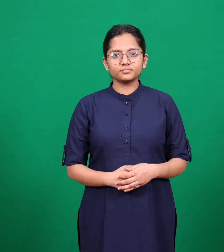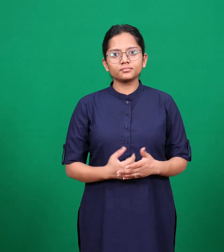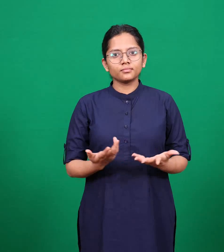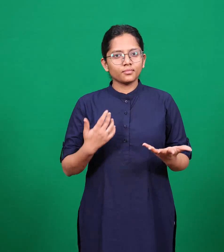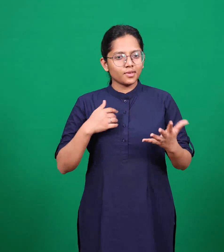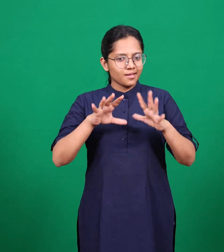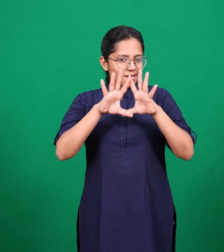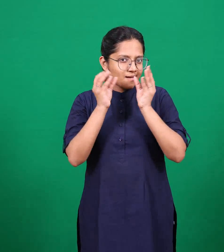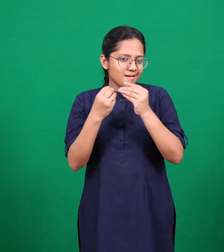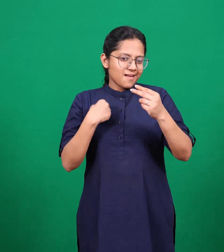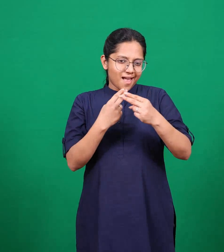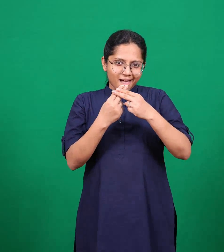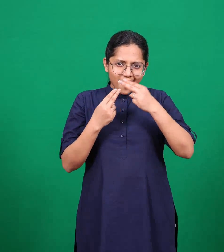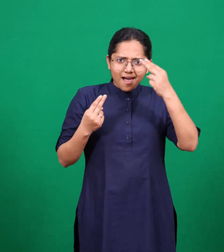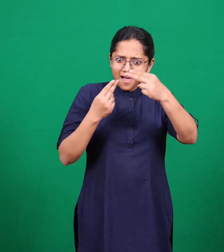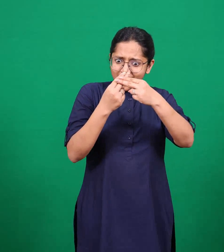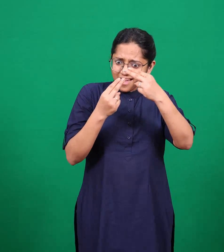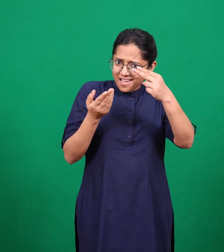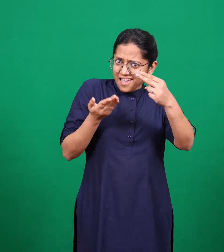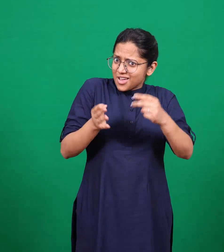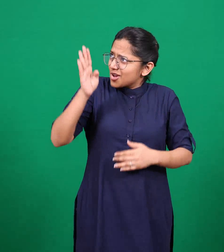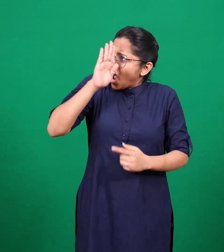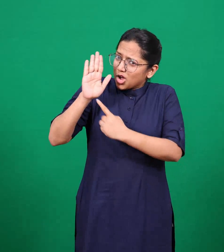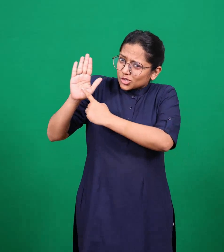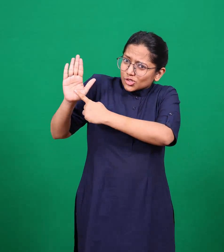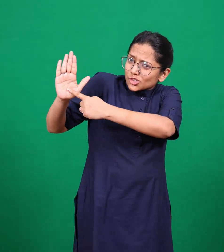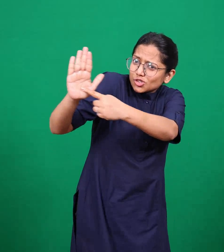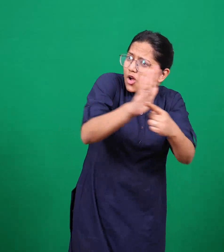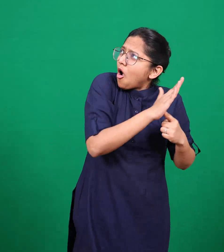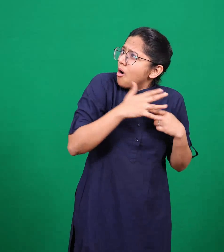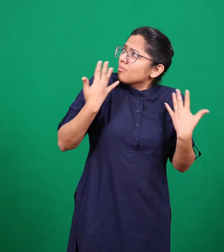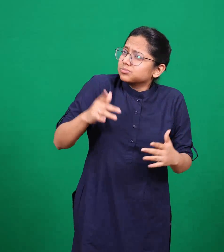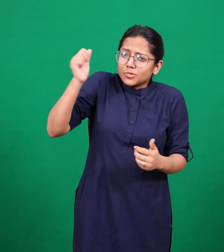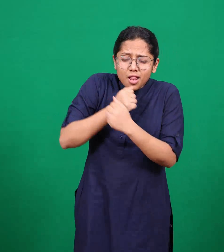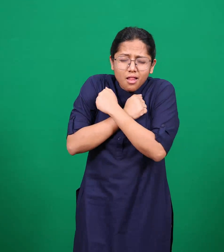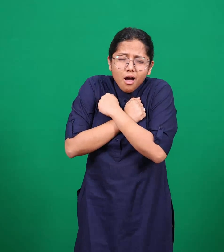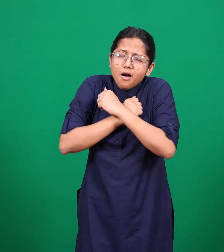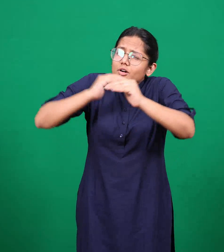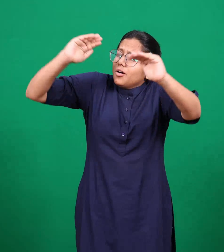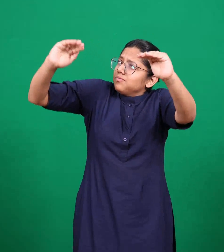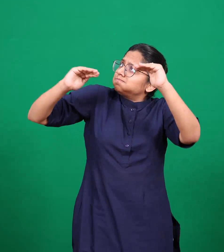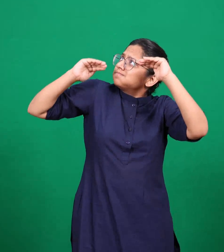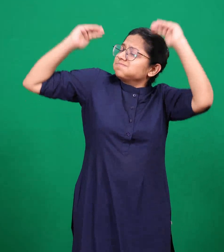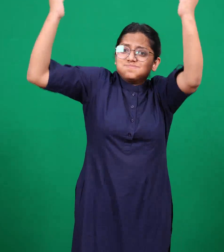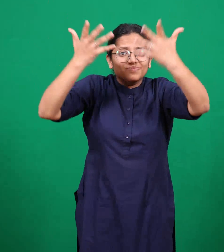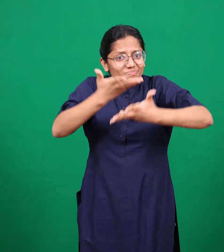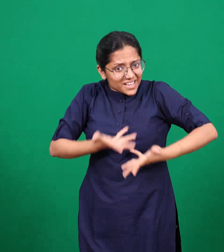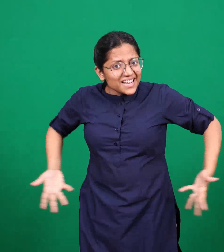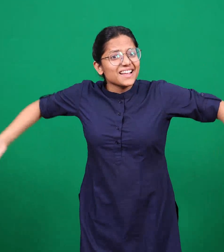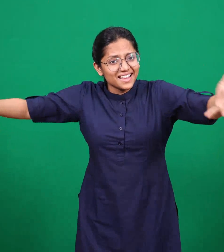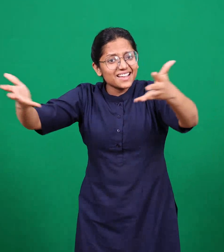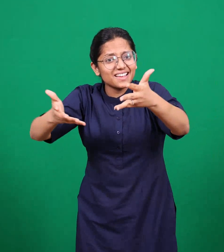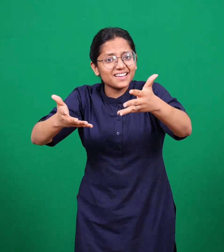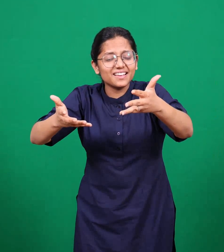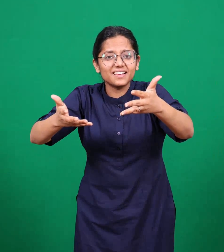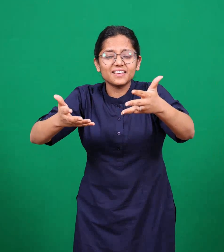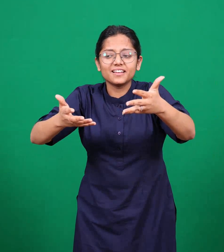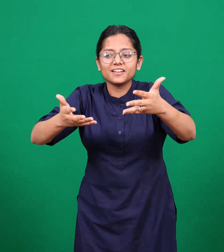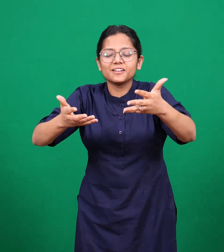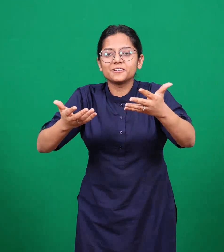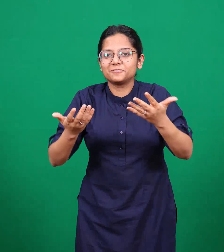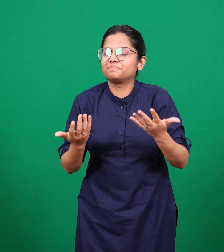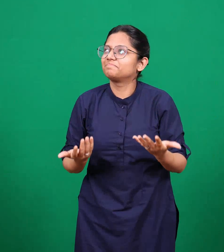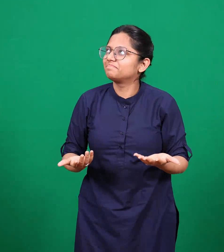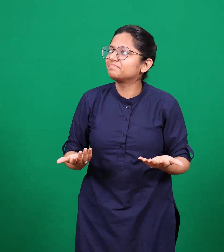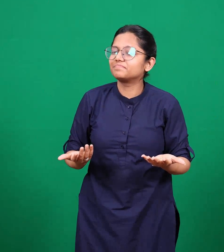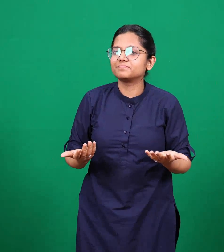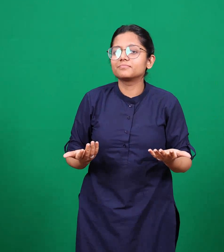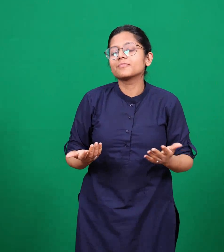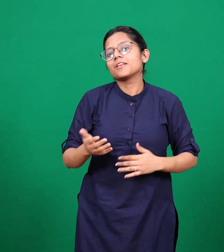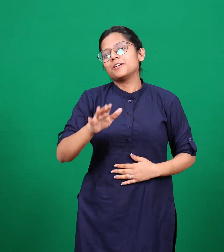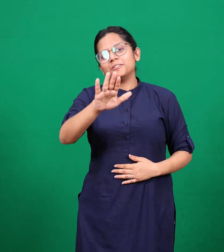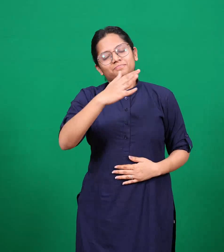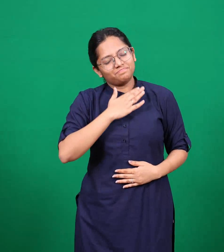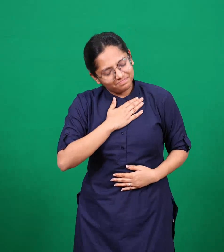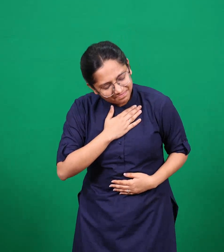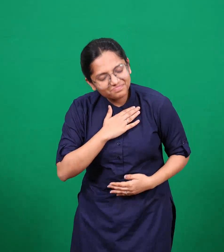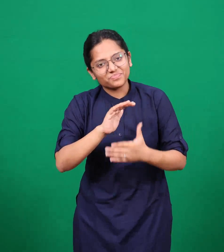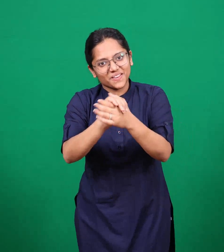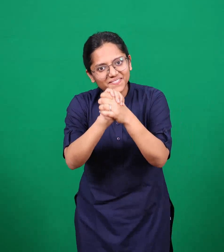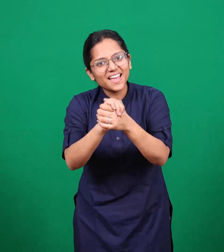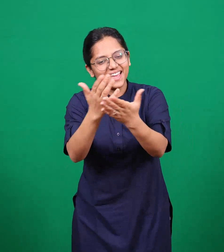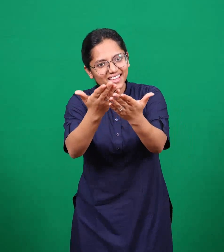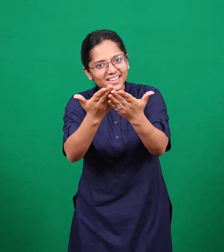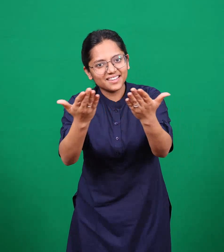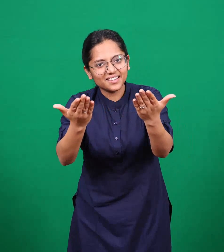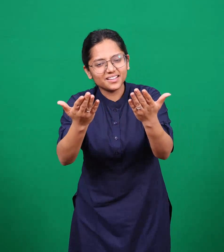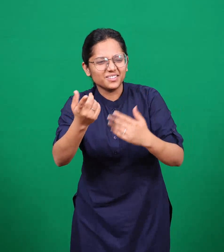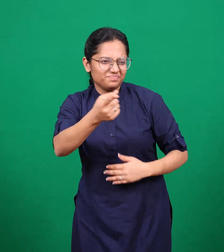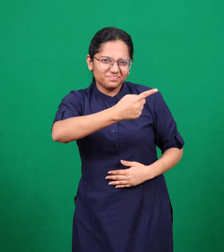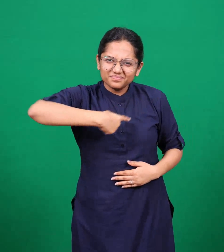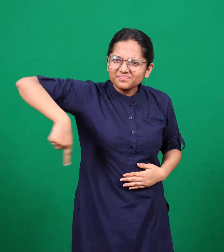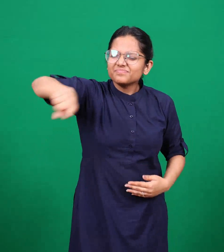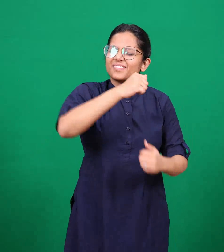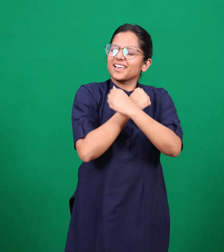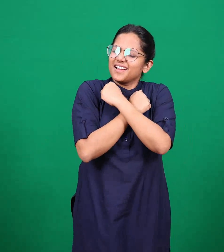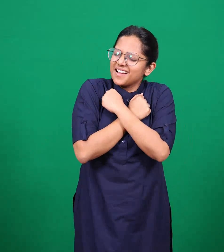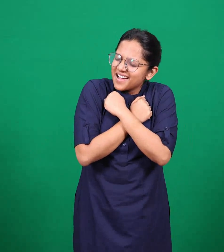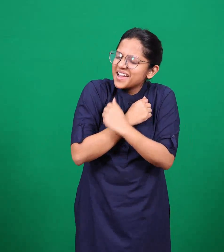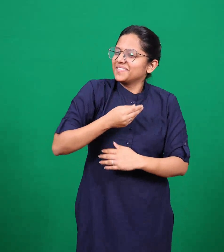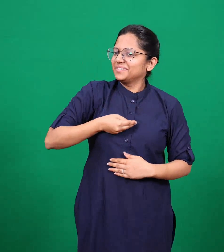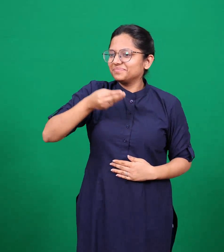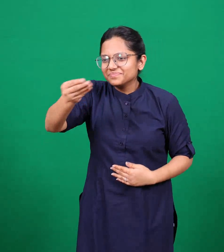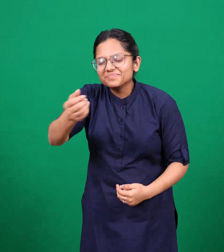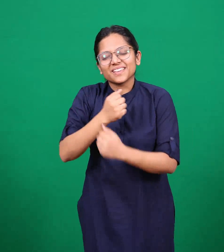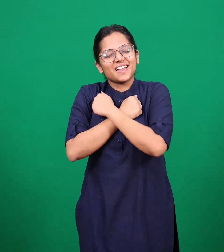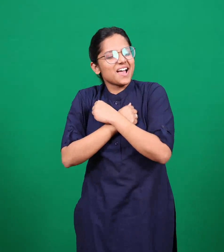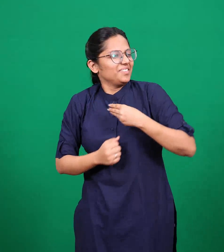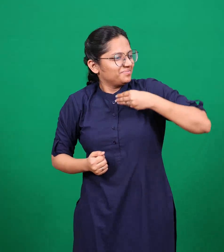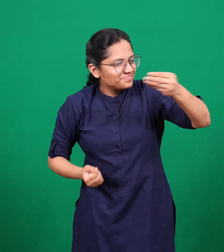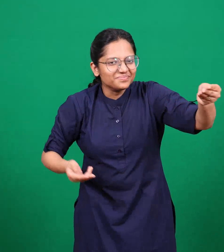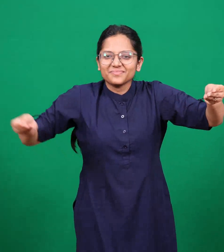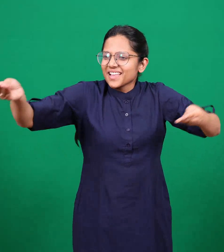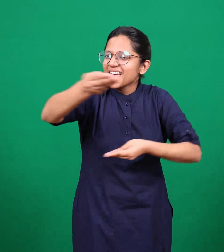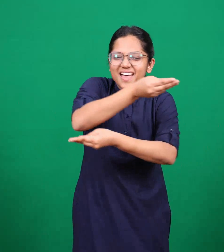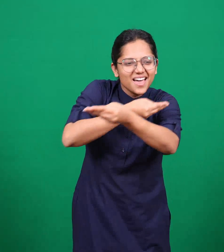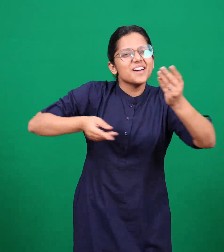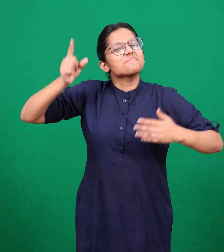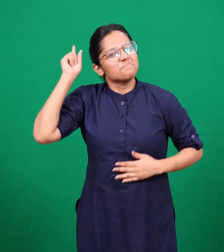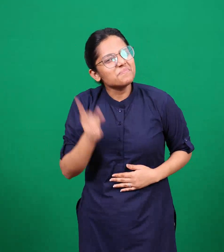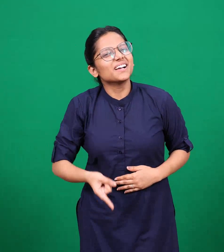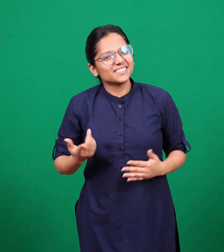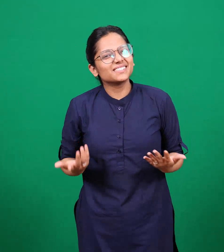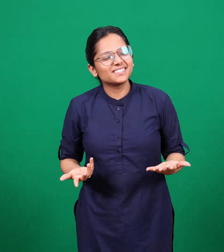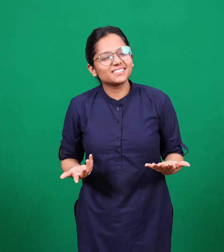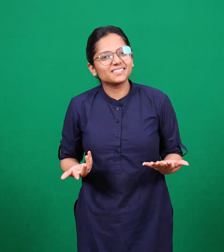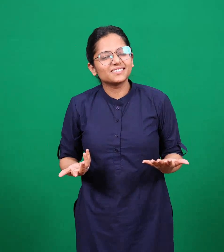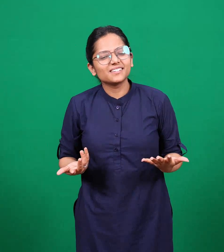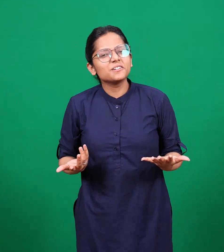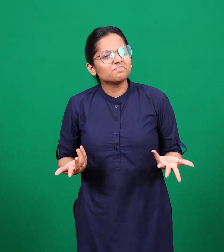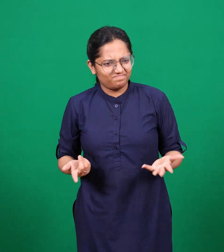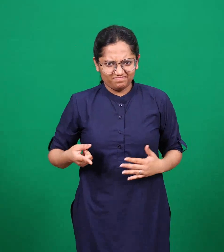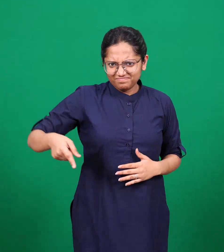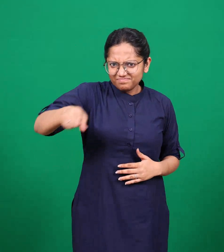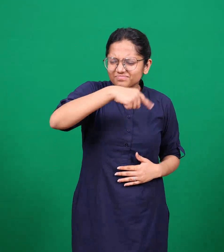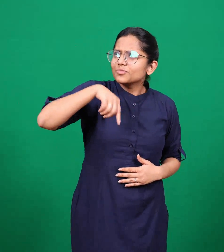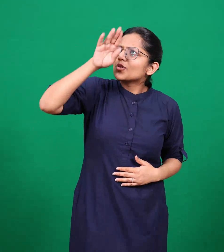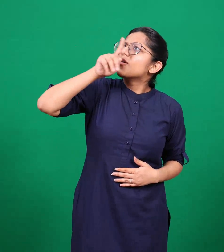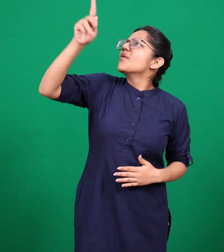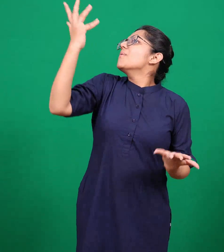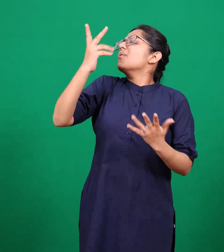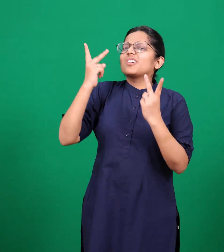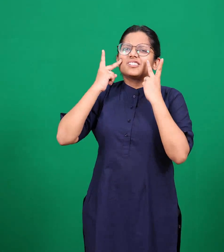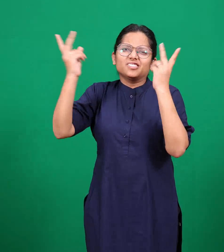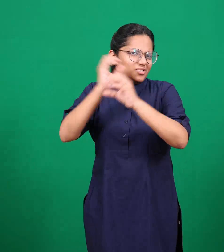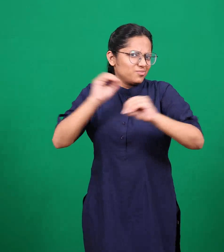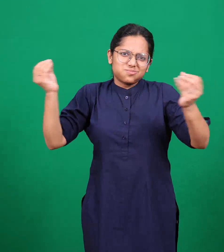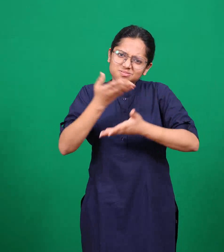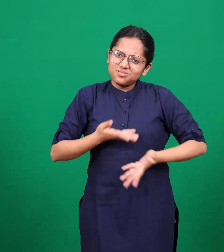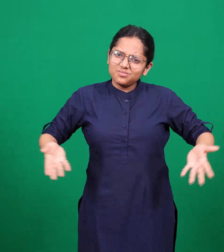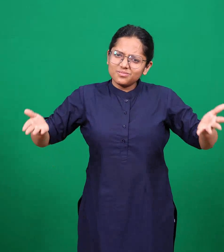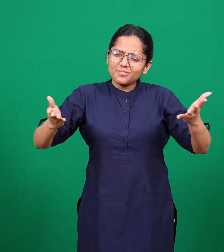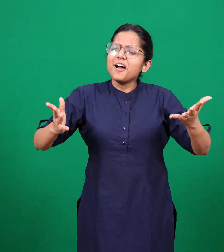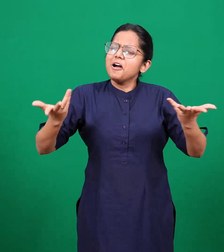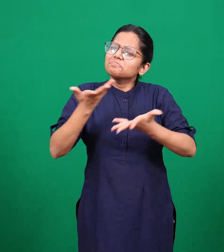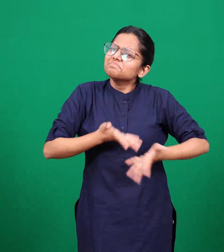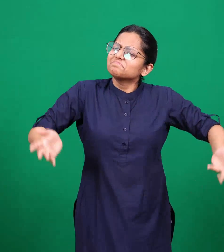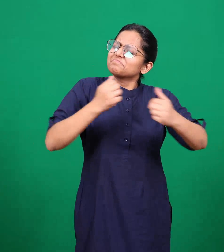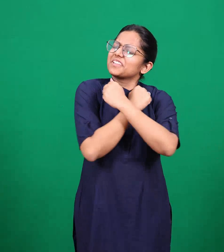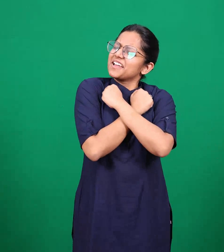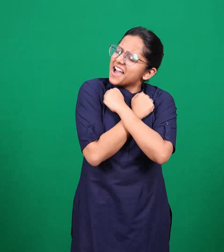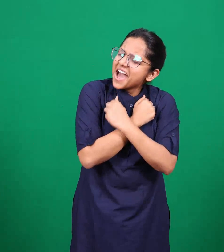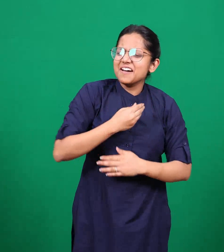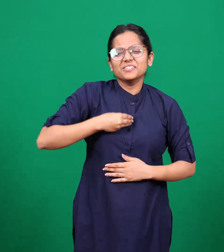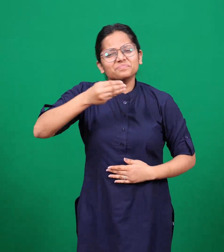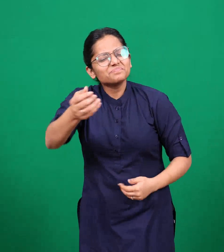Beloved, if God so loved us, we also ought to love one another. No one has ever seen God;